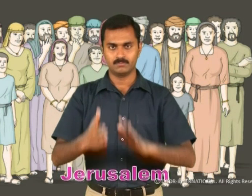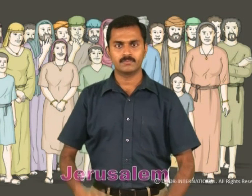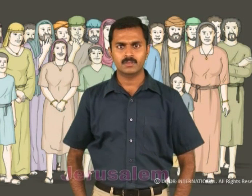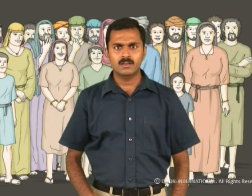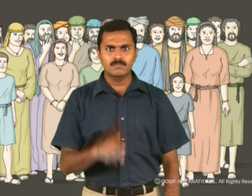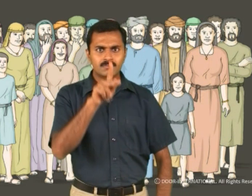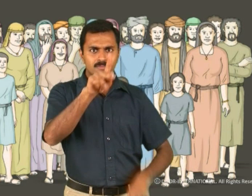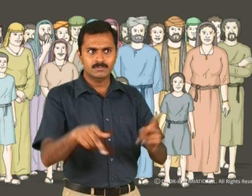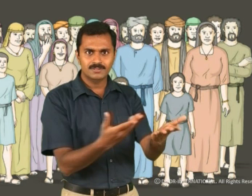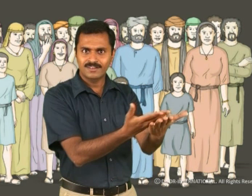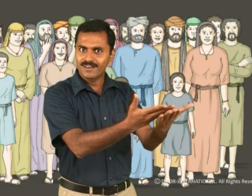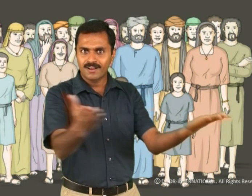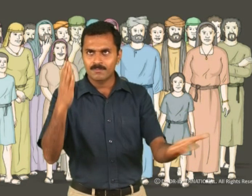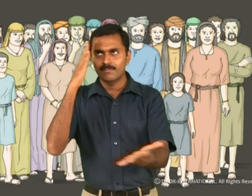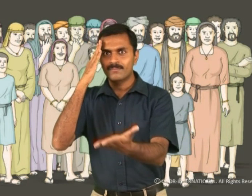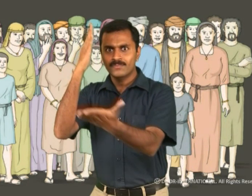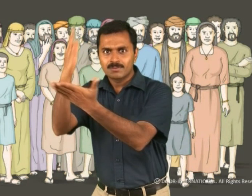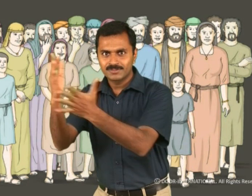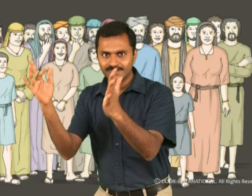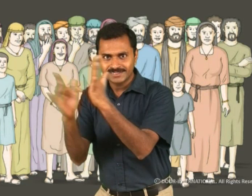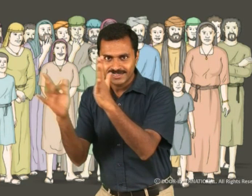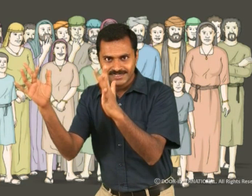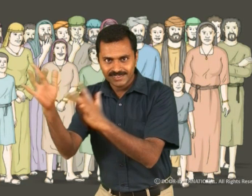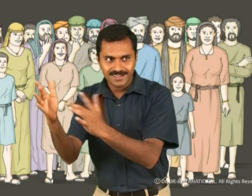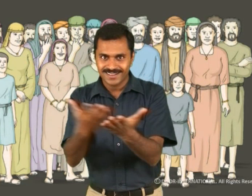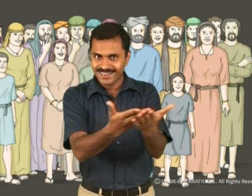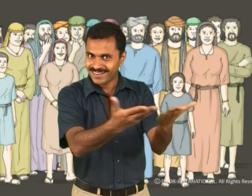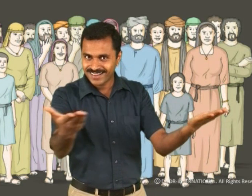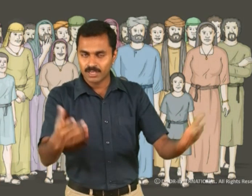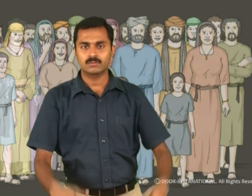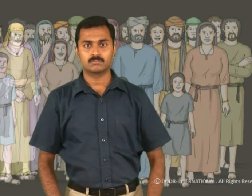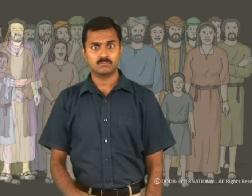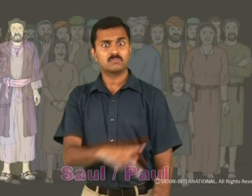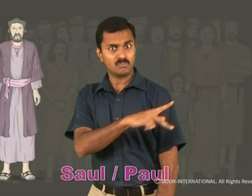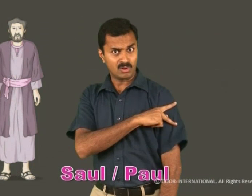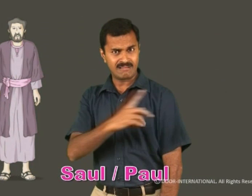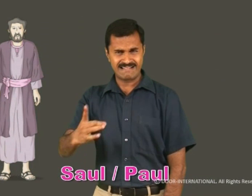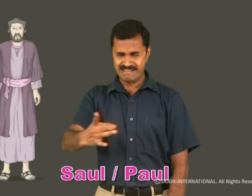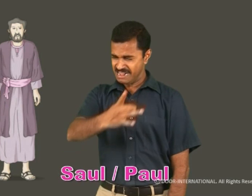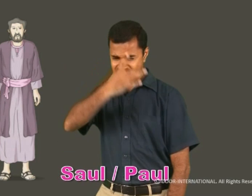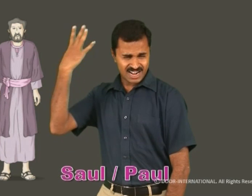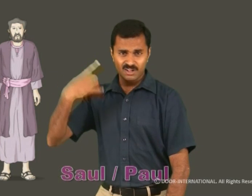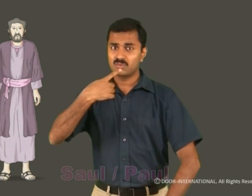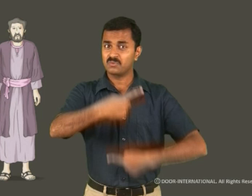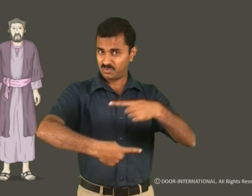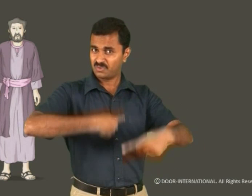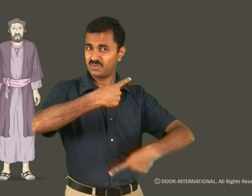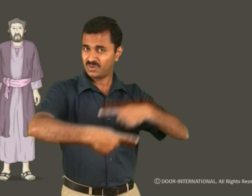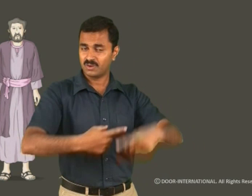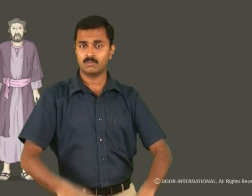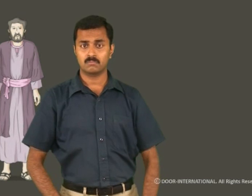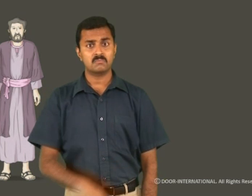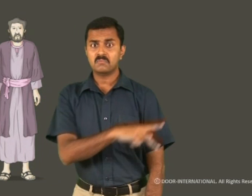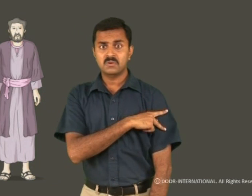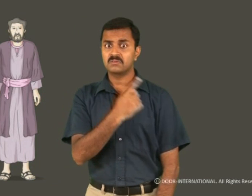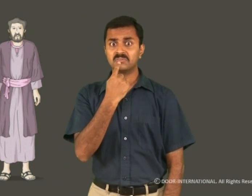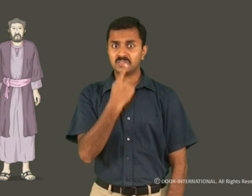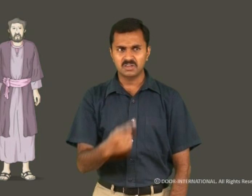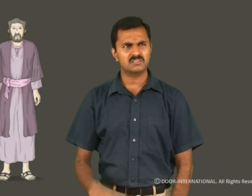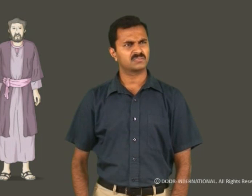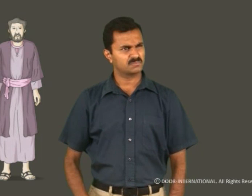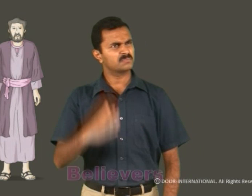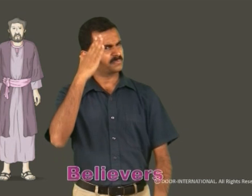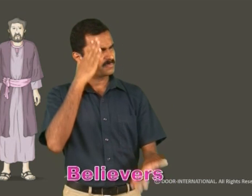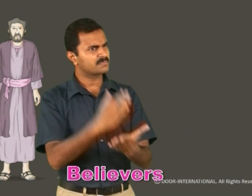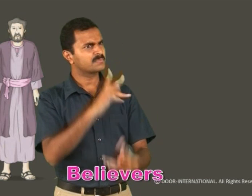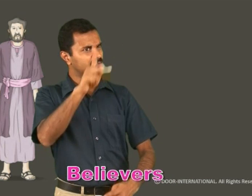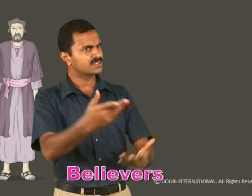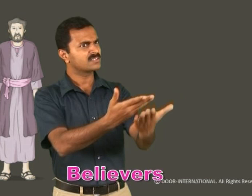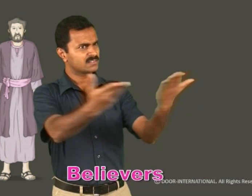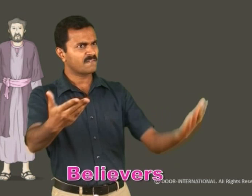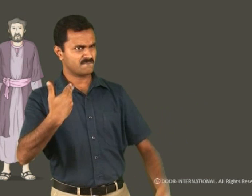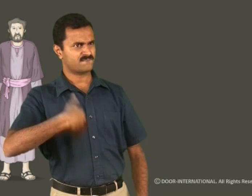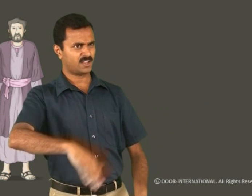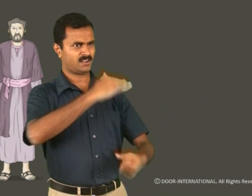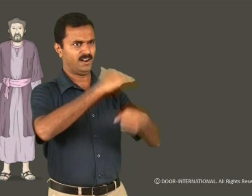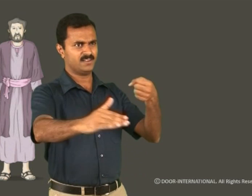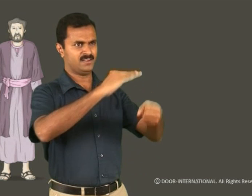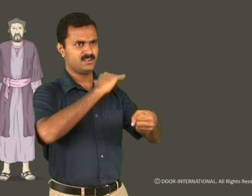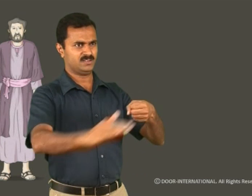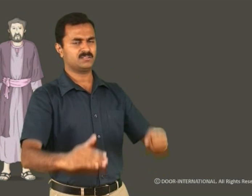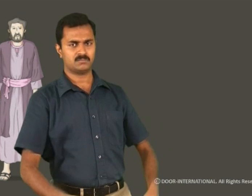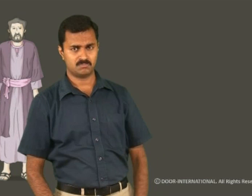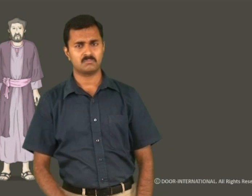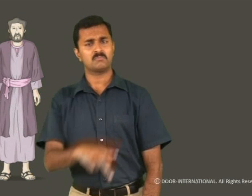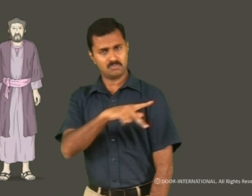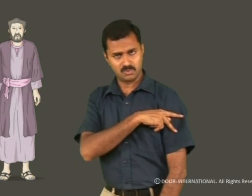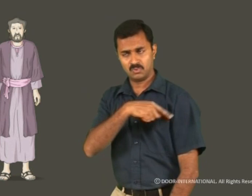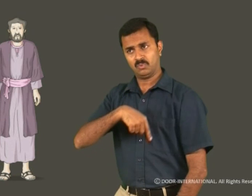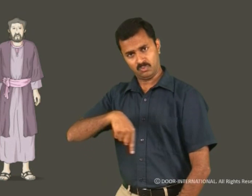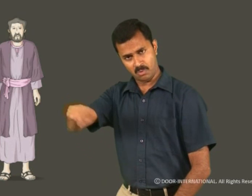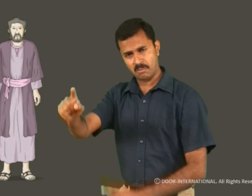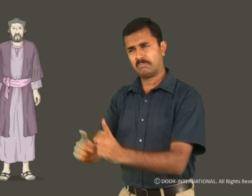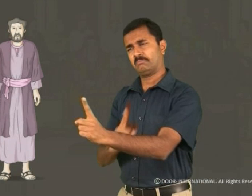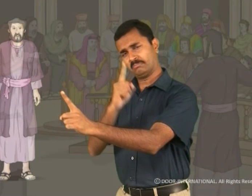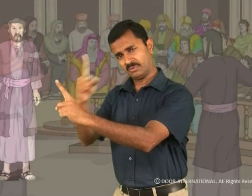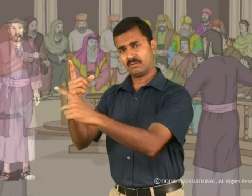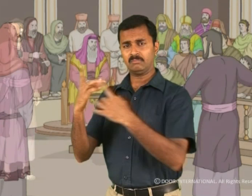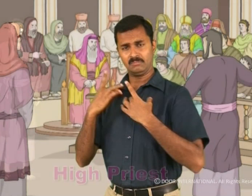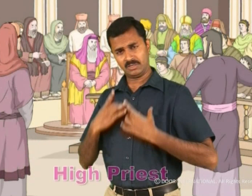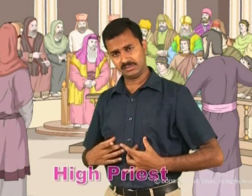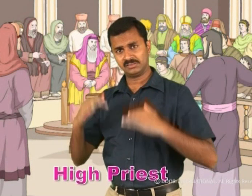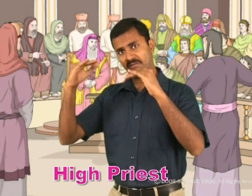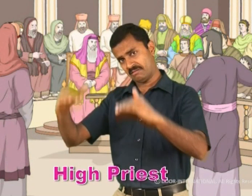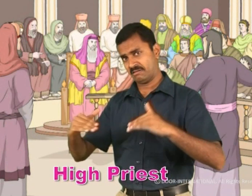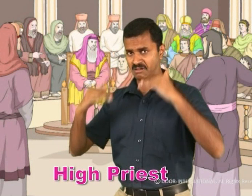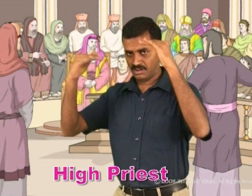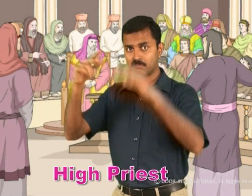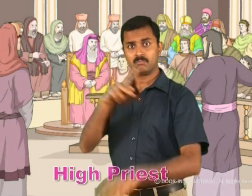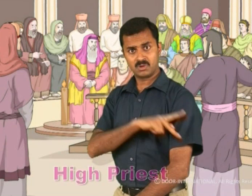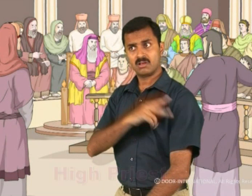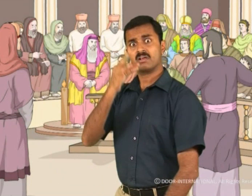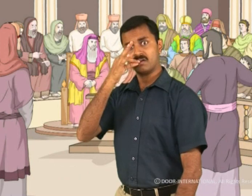Meanwhile, Saul was still breathing out murderous threats against the disciples of the Lord.